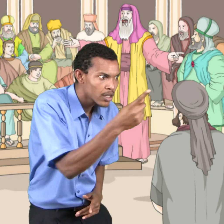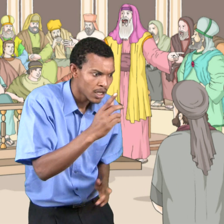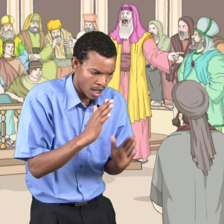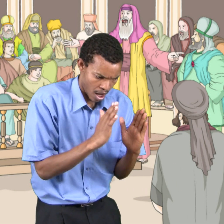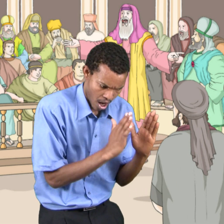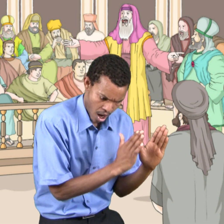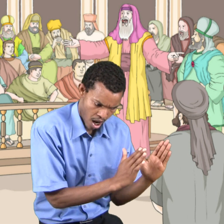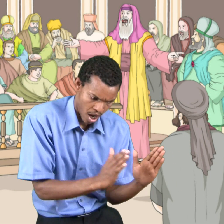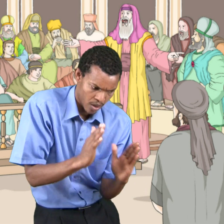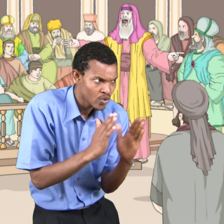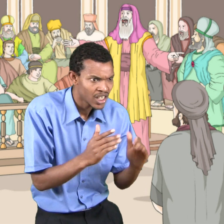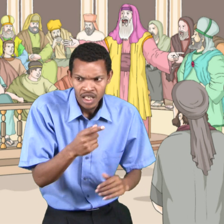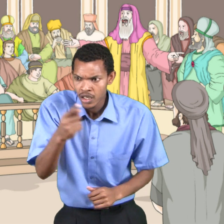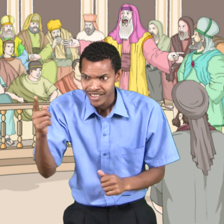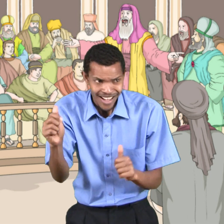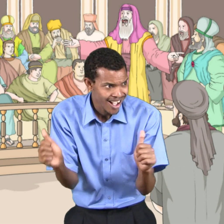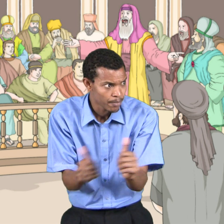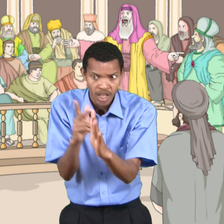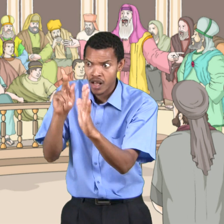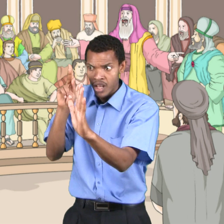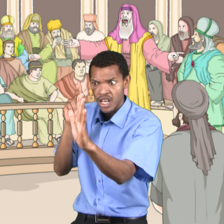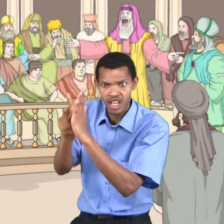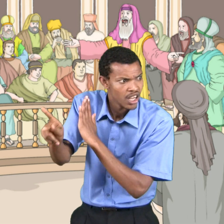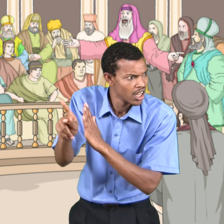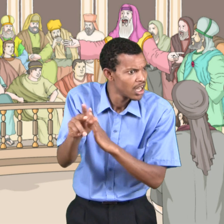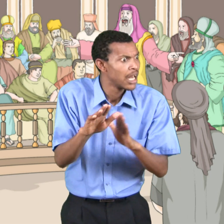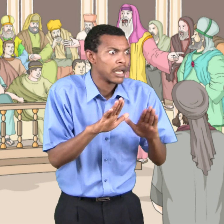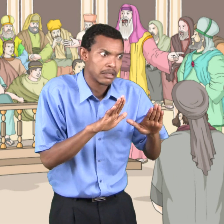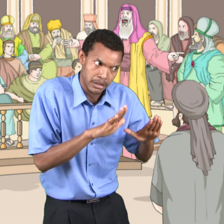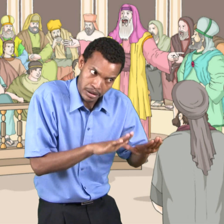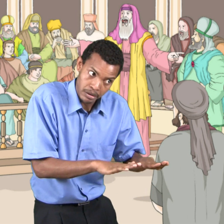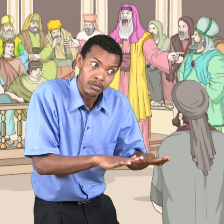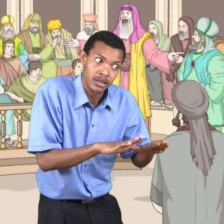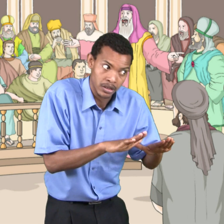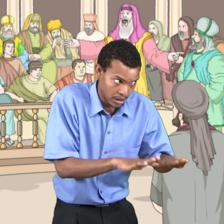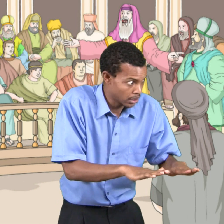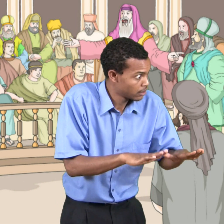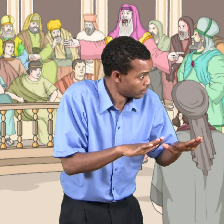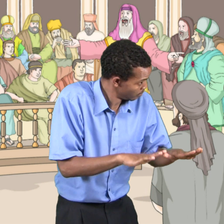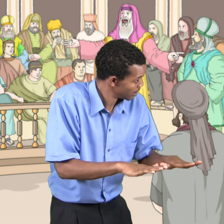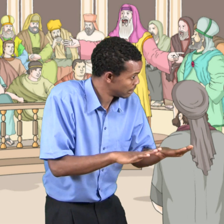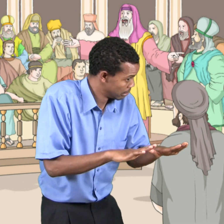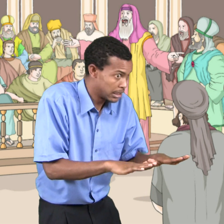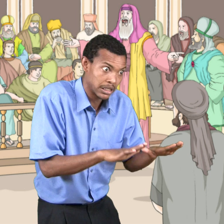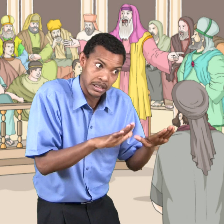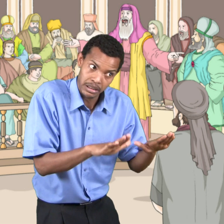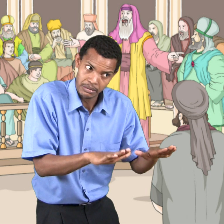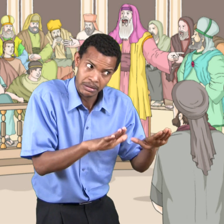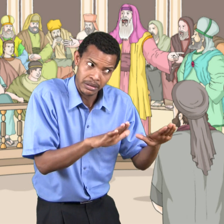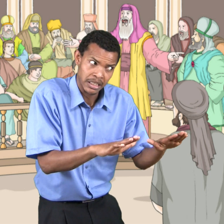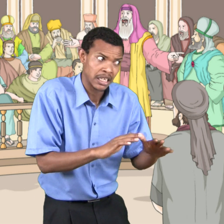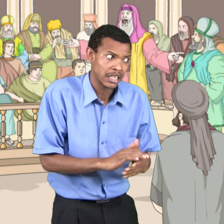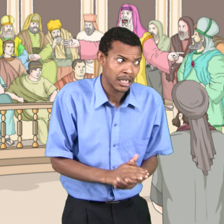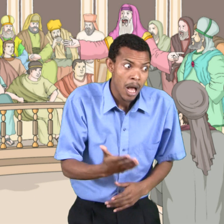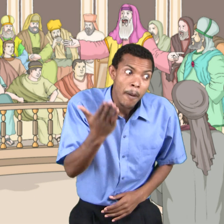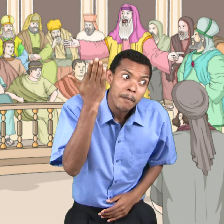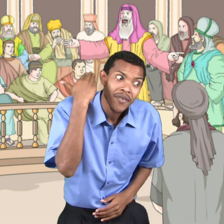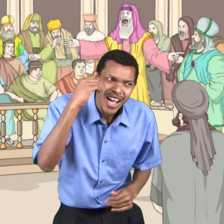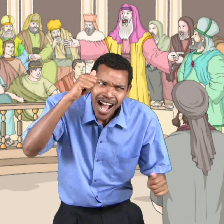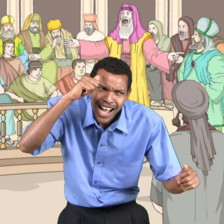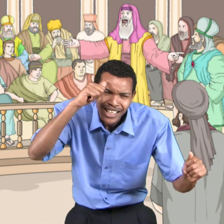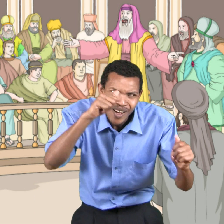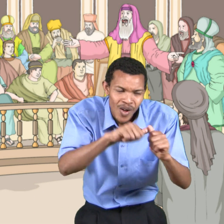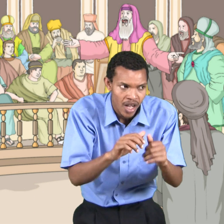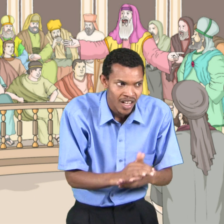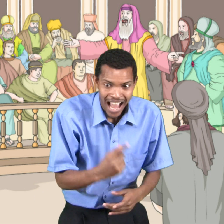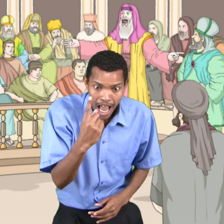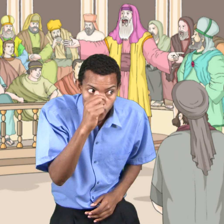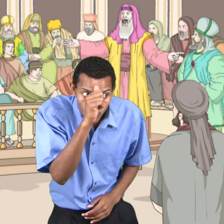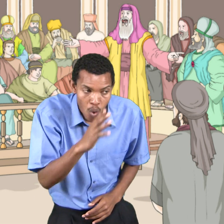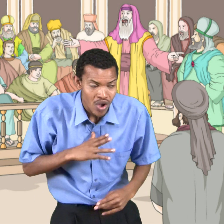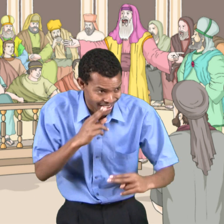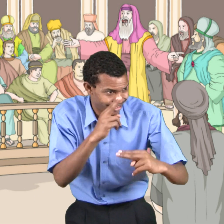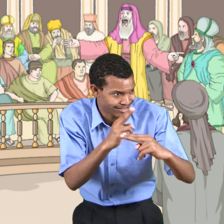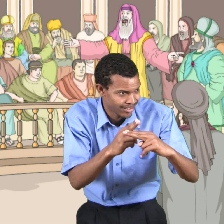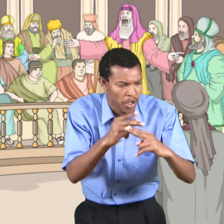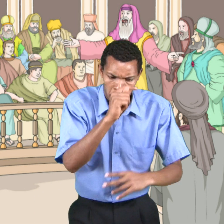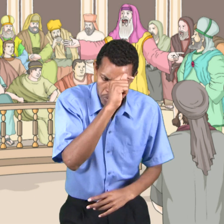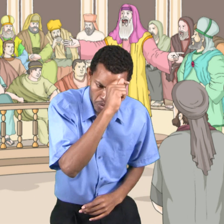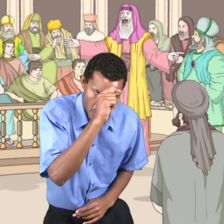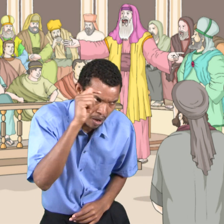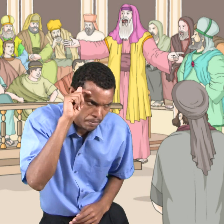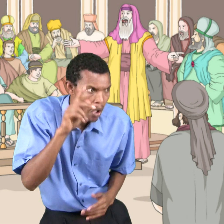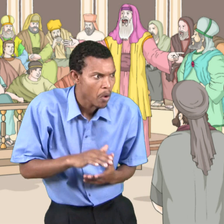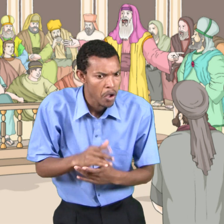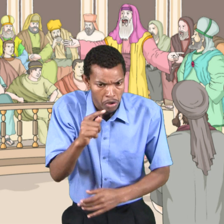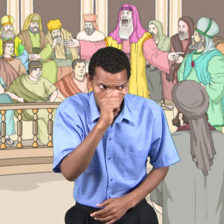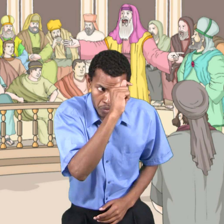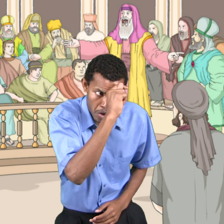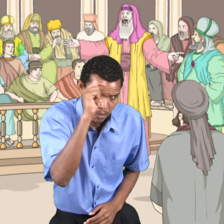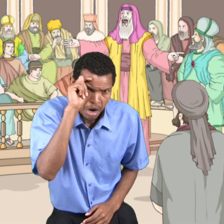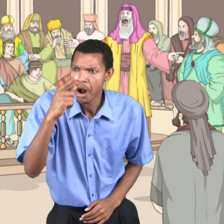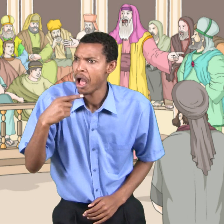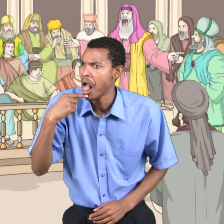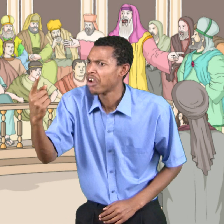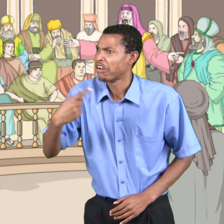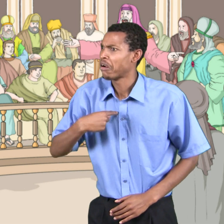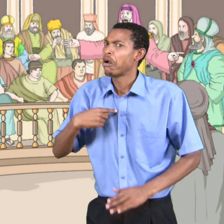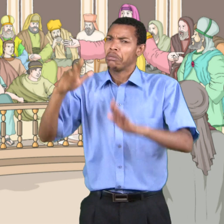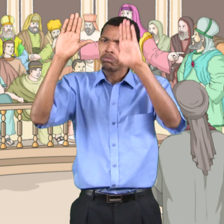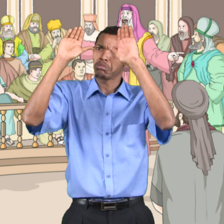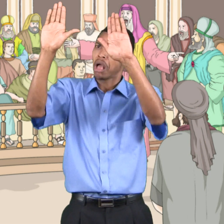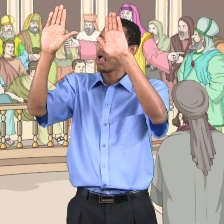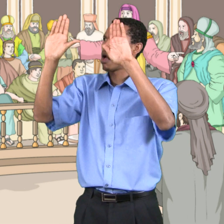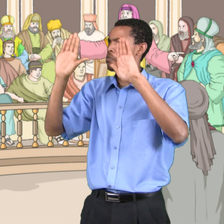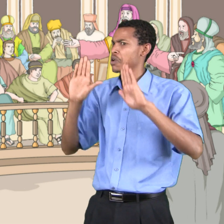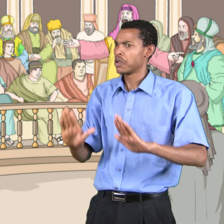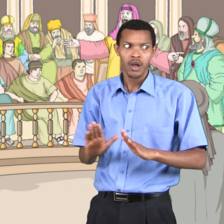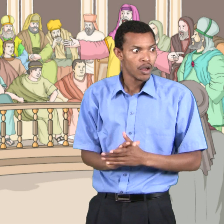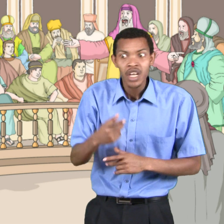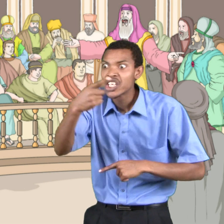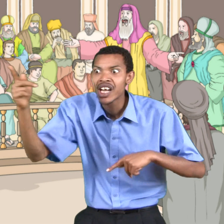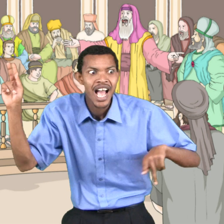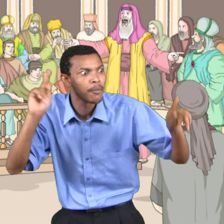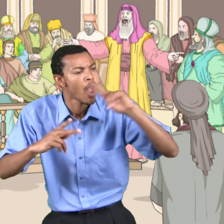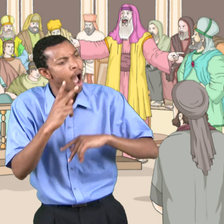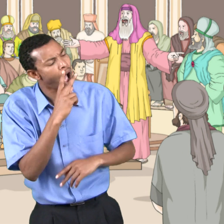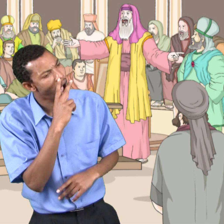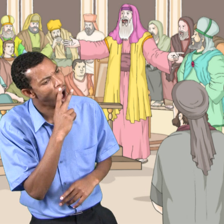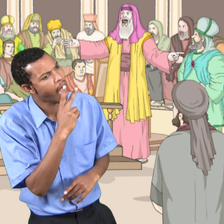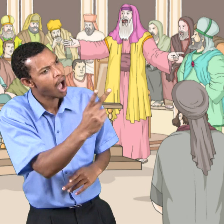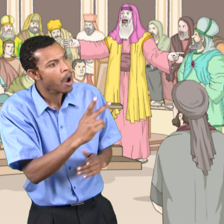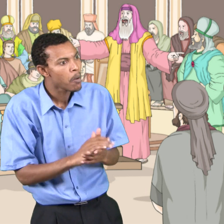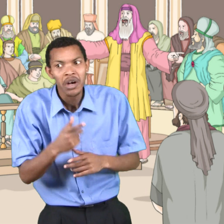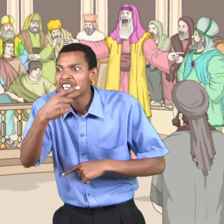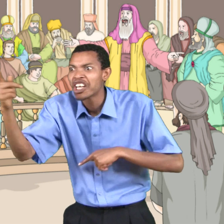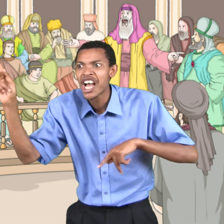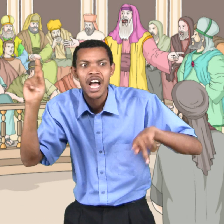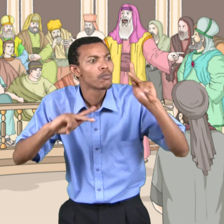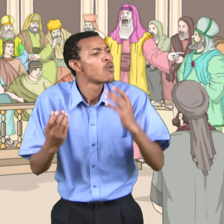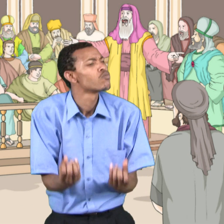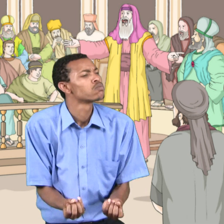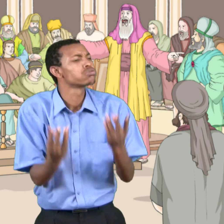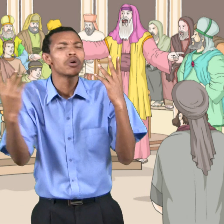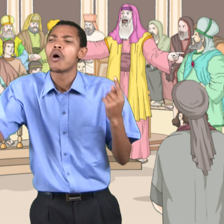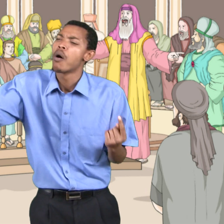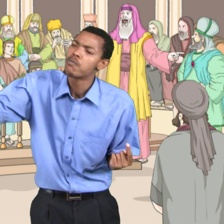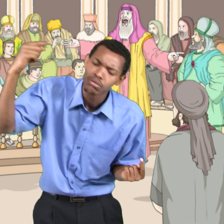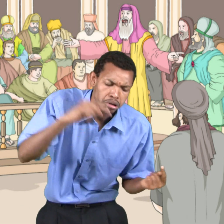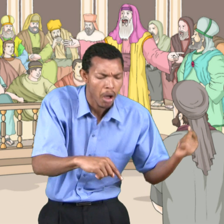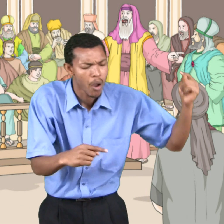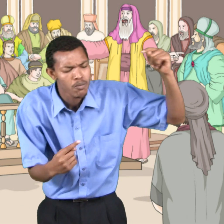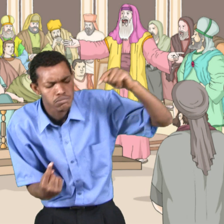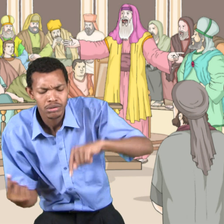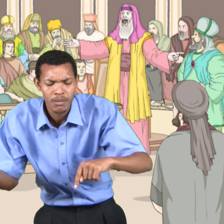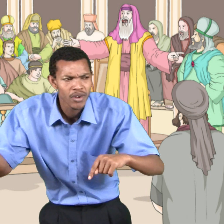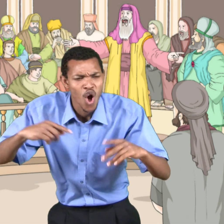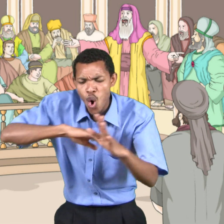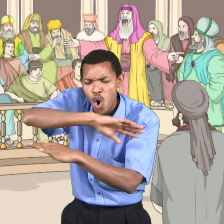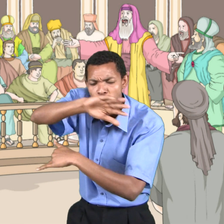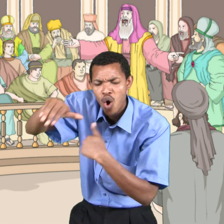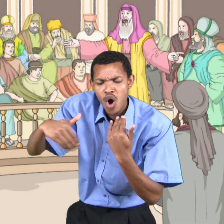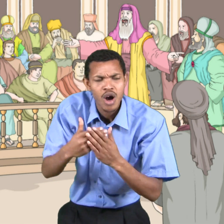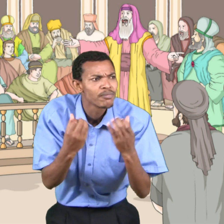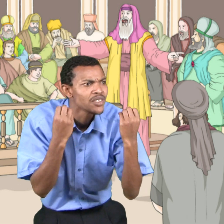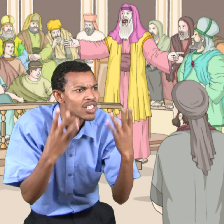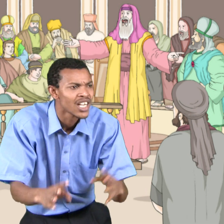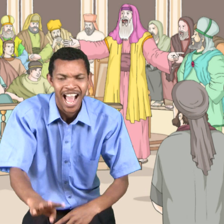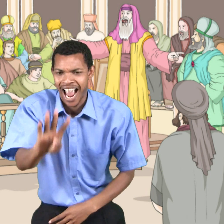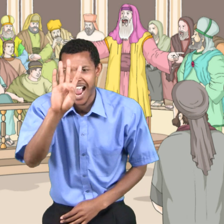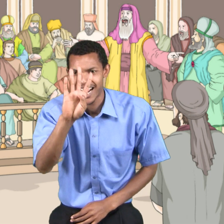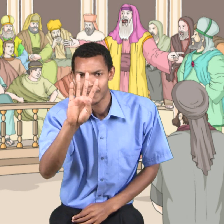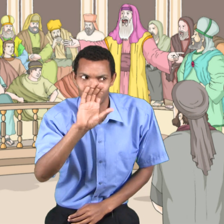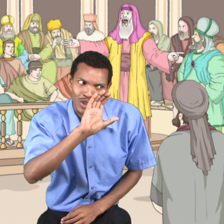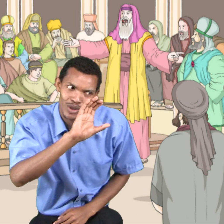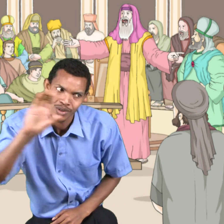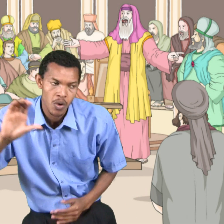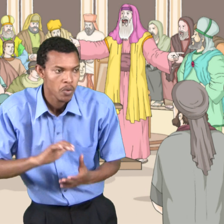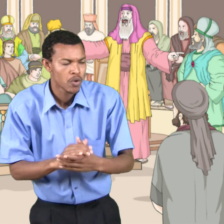“Men of Israel,” he said, “consider carefully what you are about to do to these men.